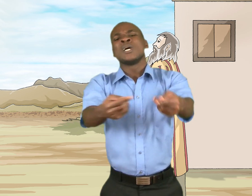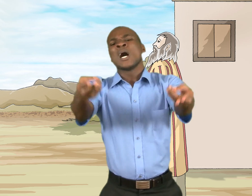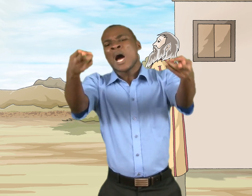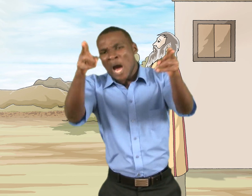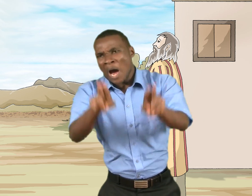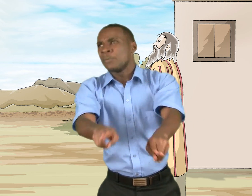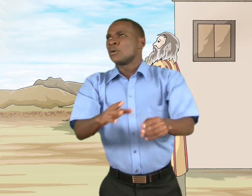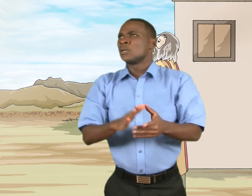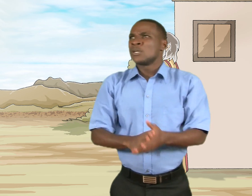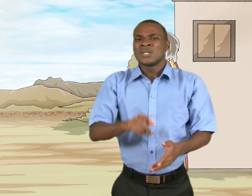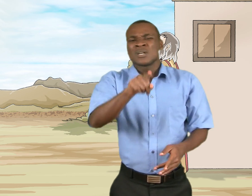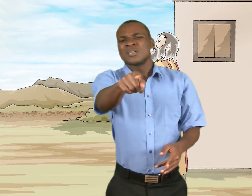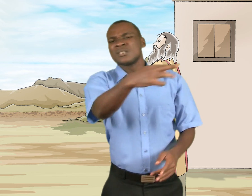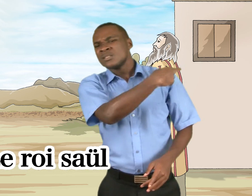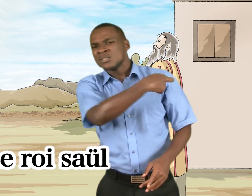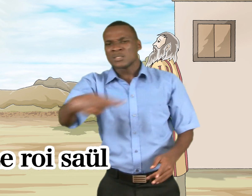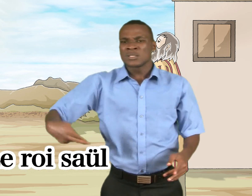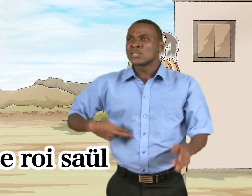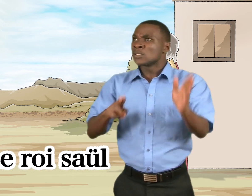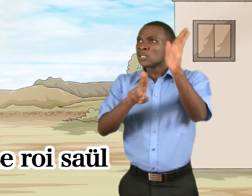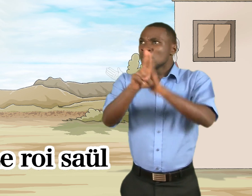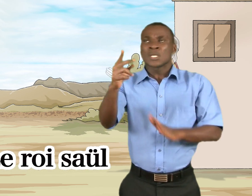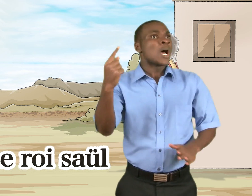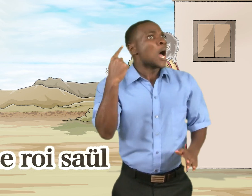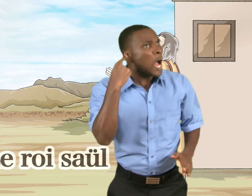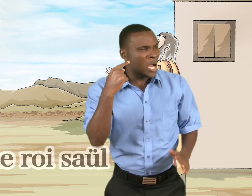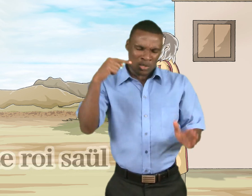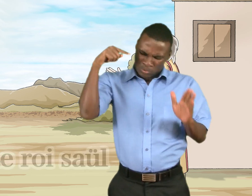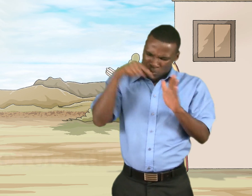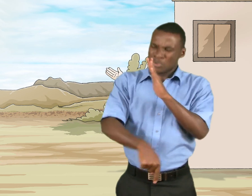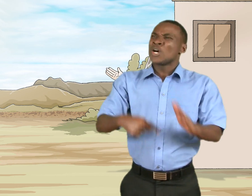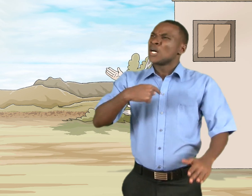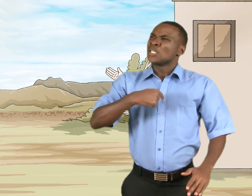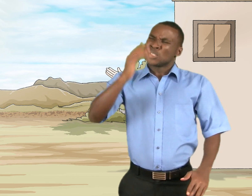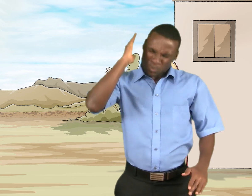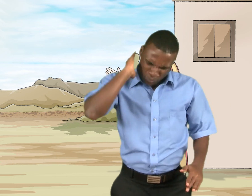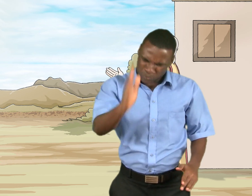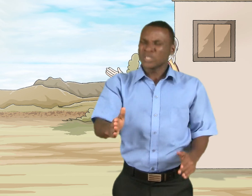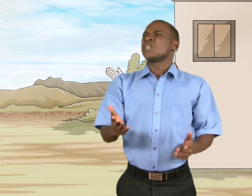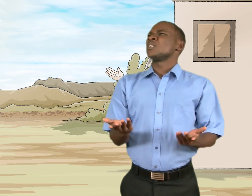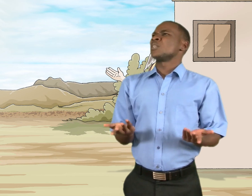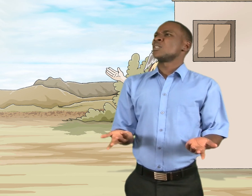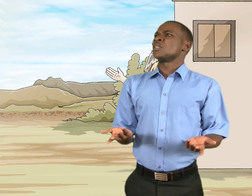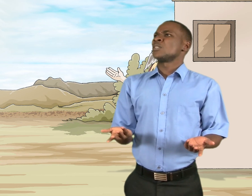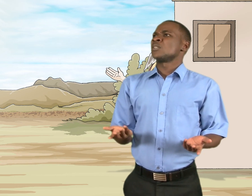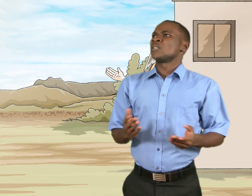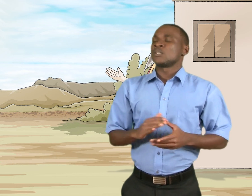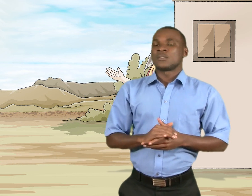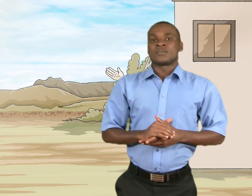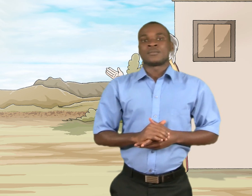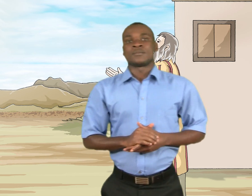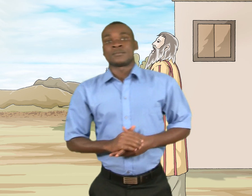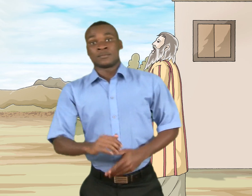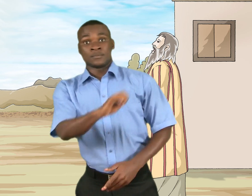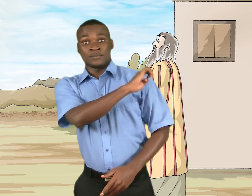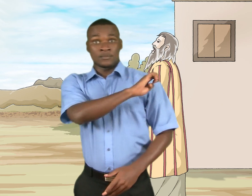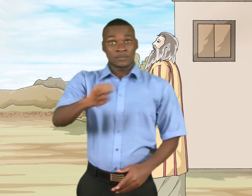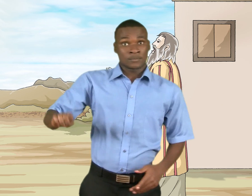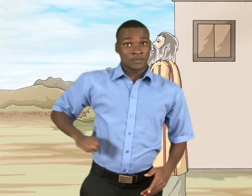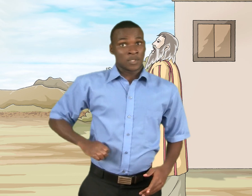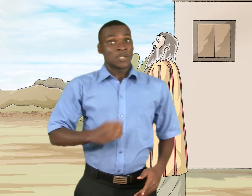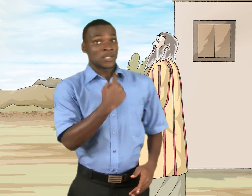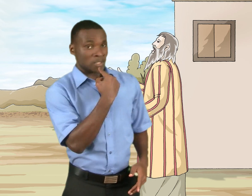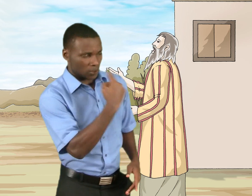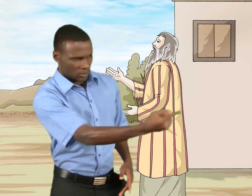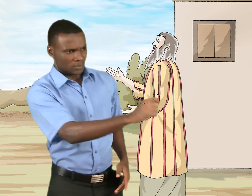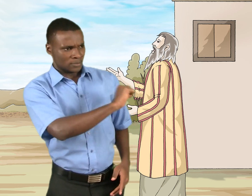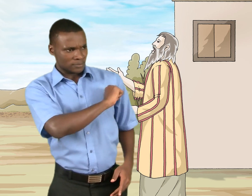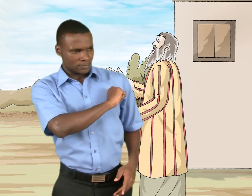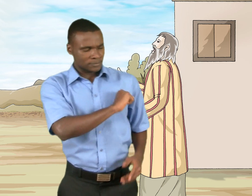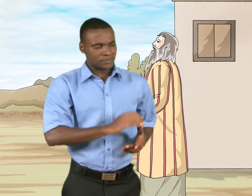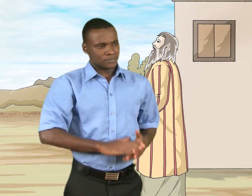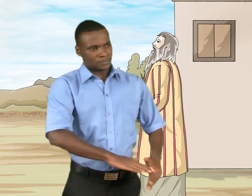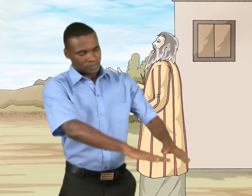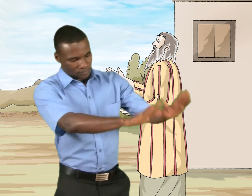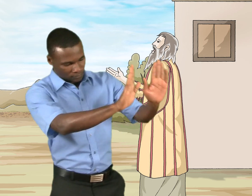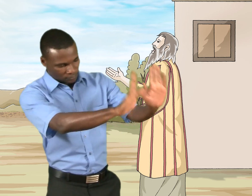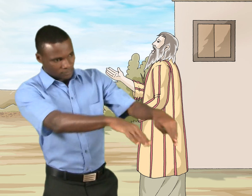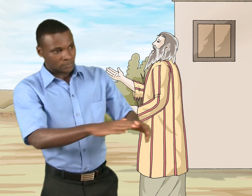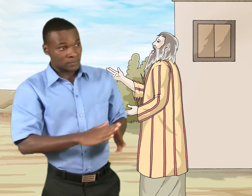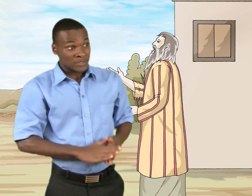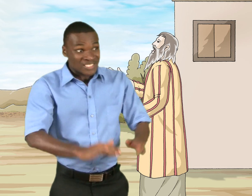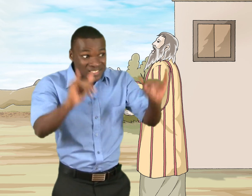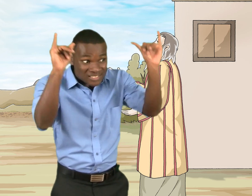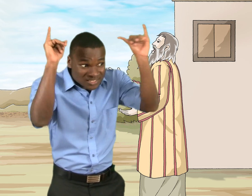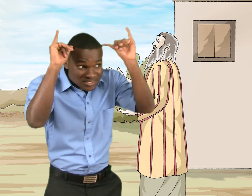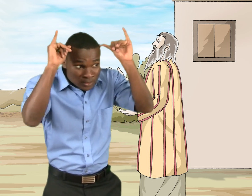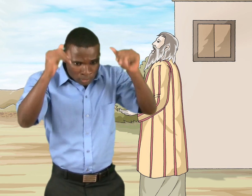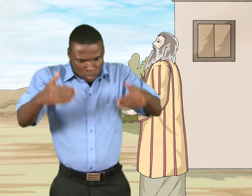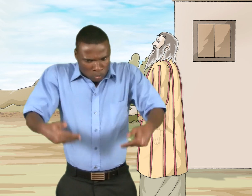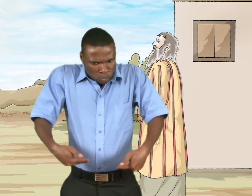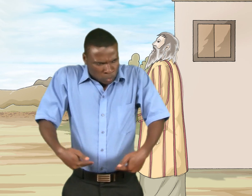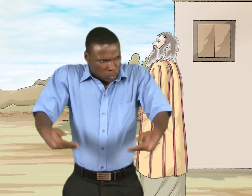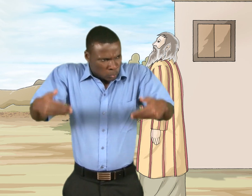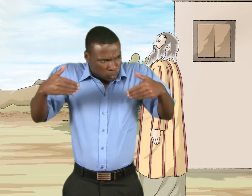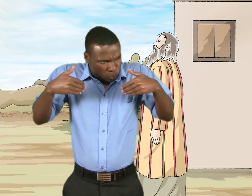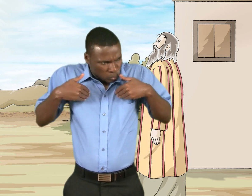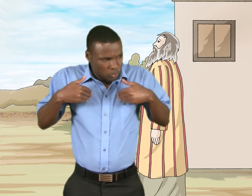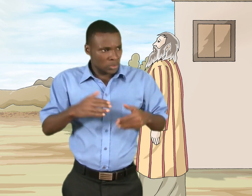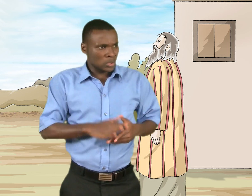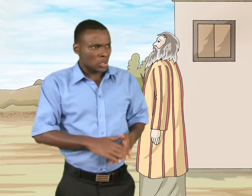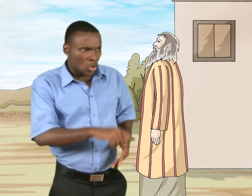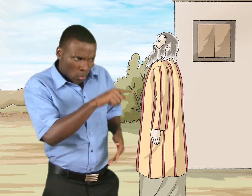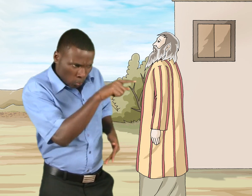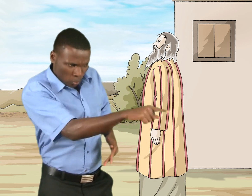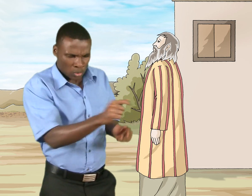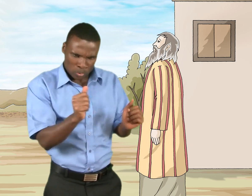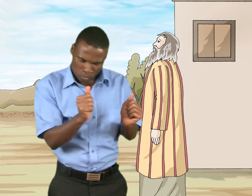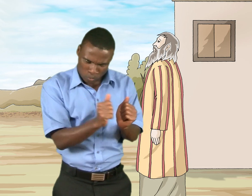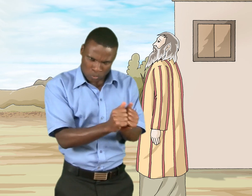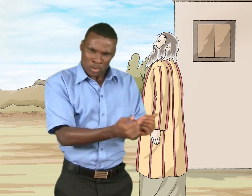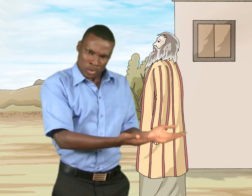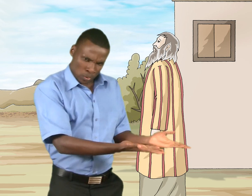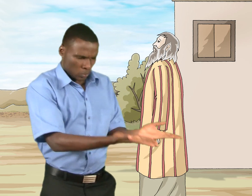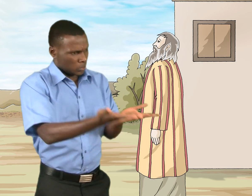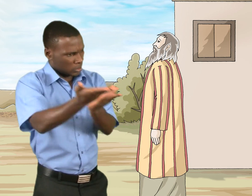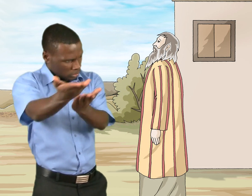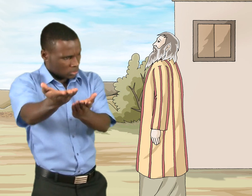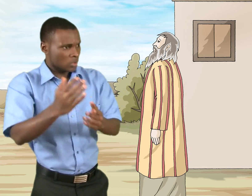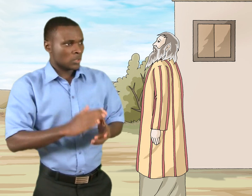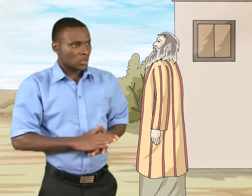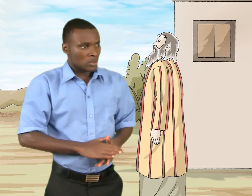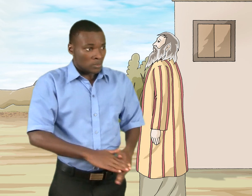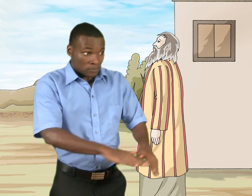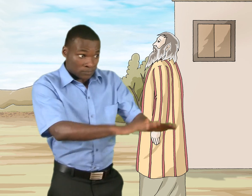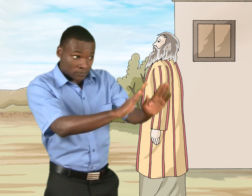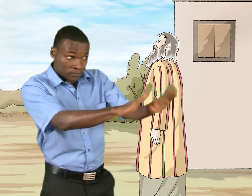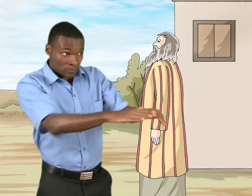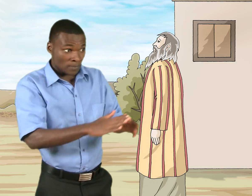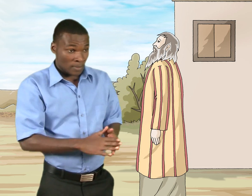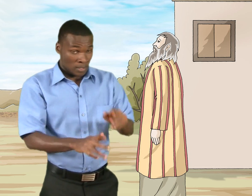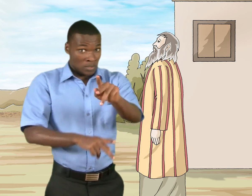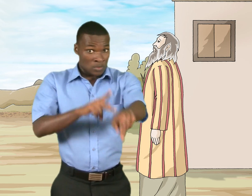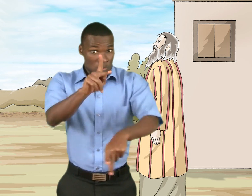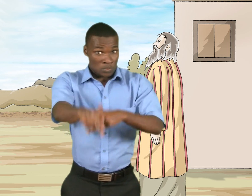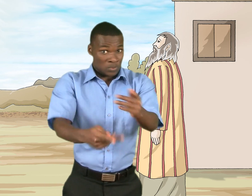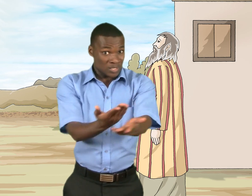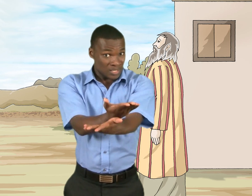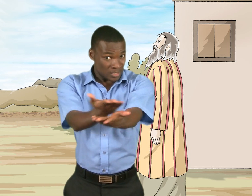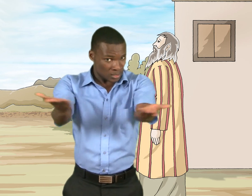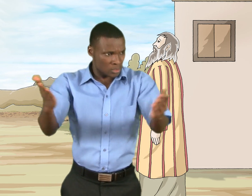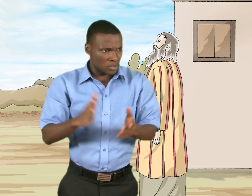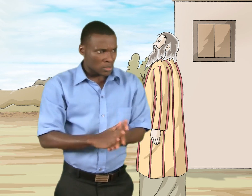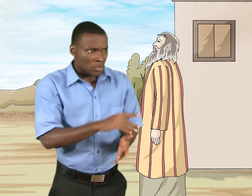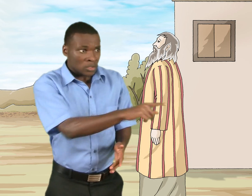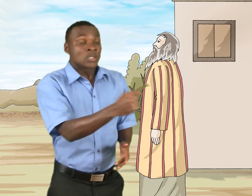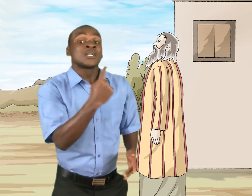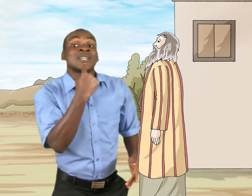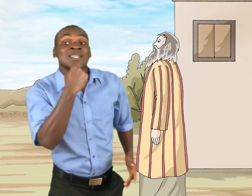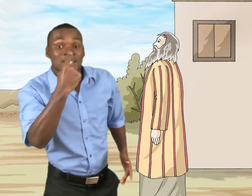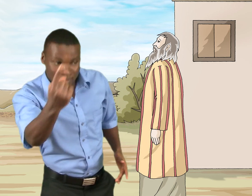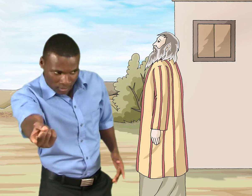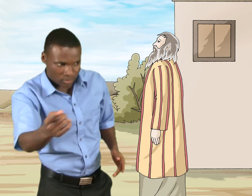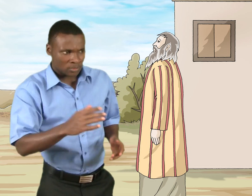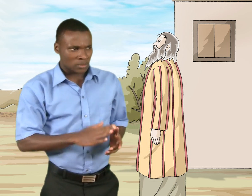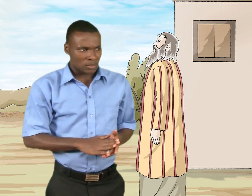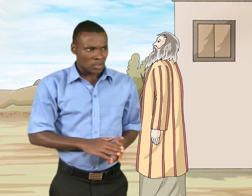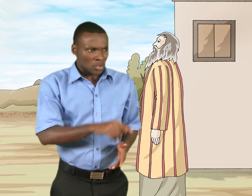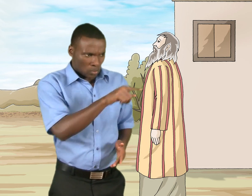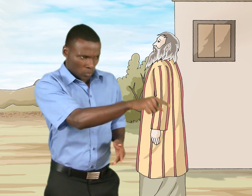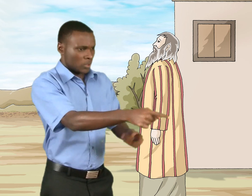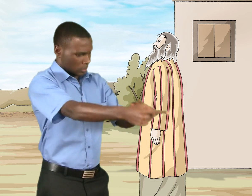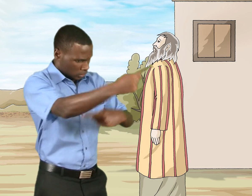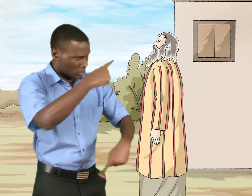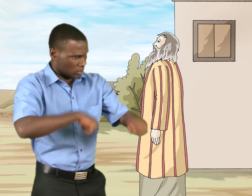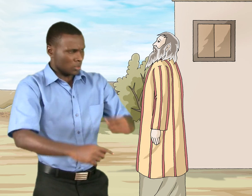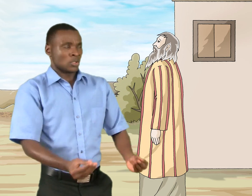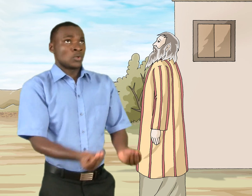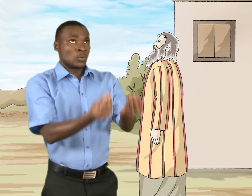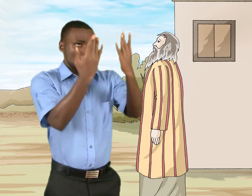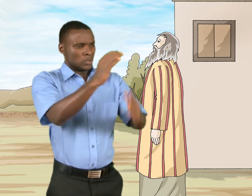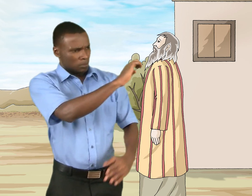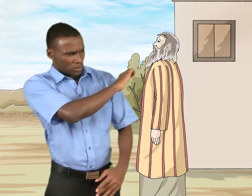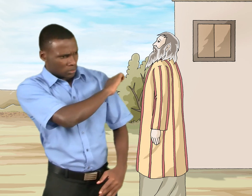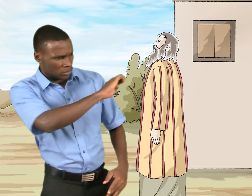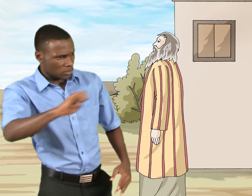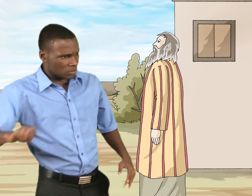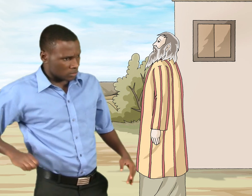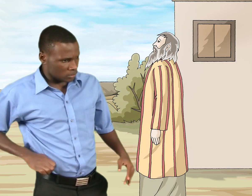“How can I go?” Samuel asked. “Saul will hear of it and kill me!”